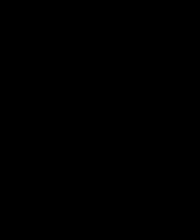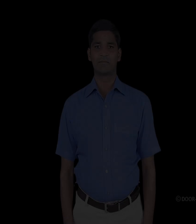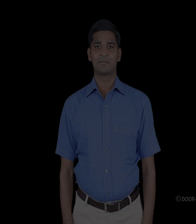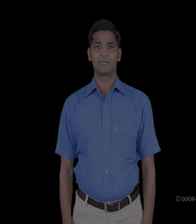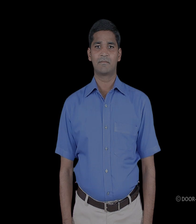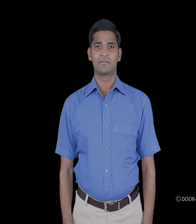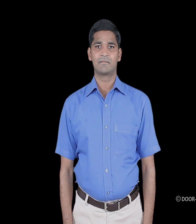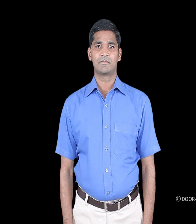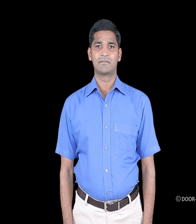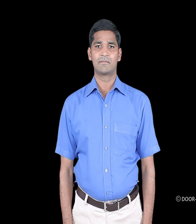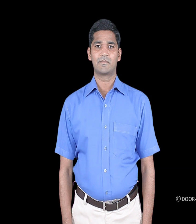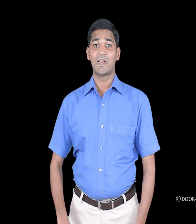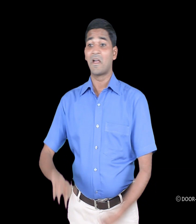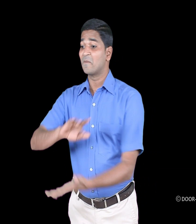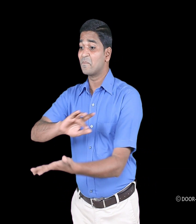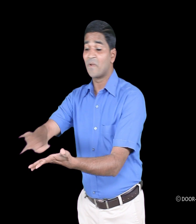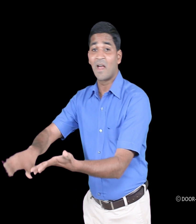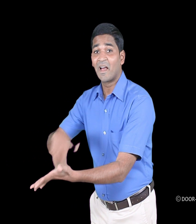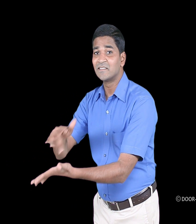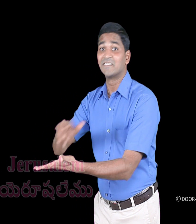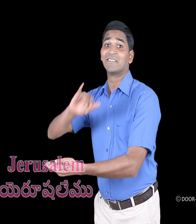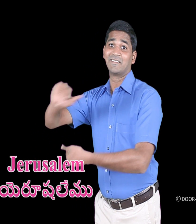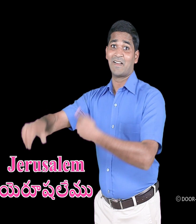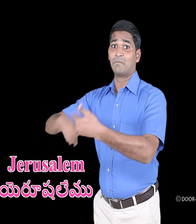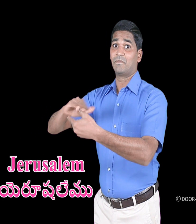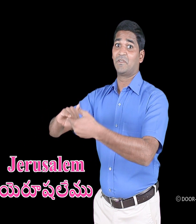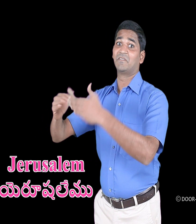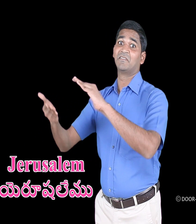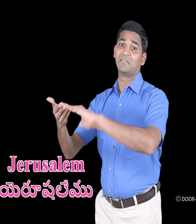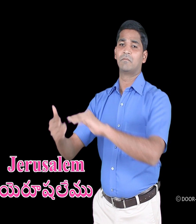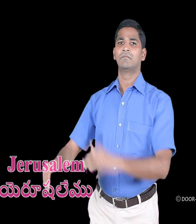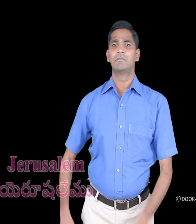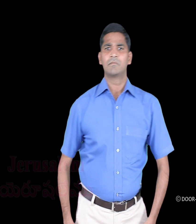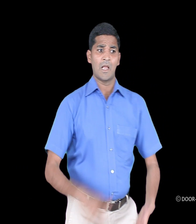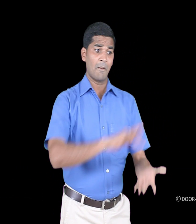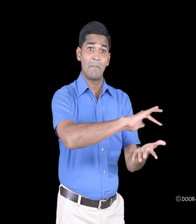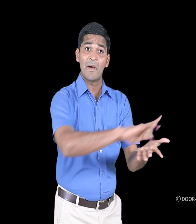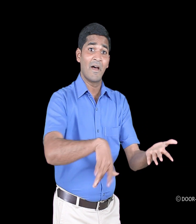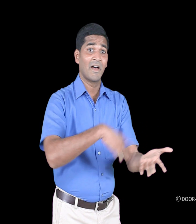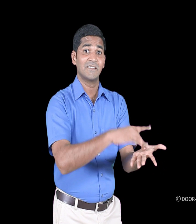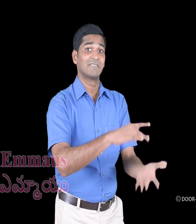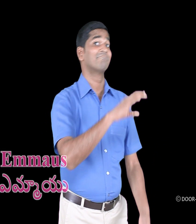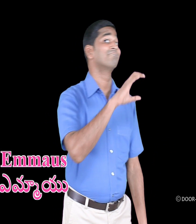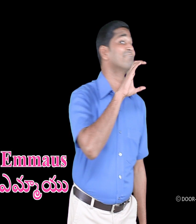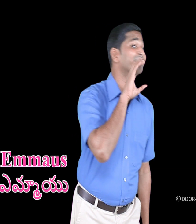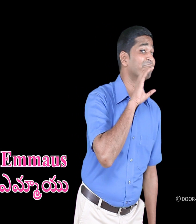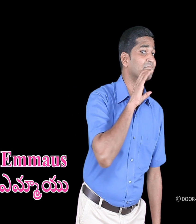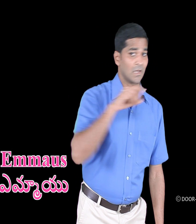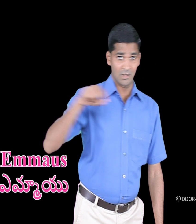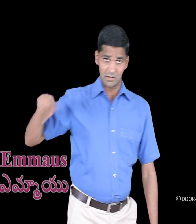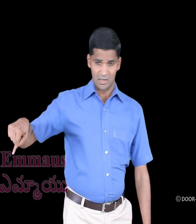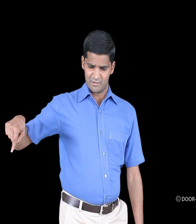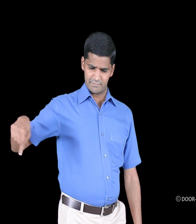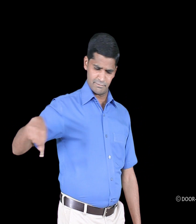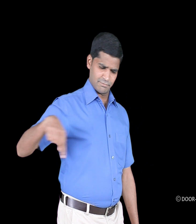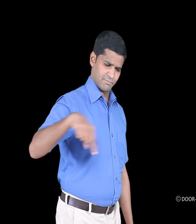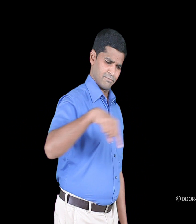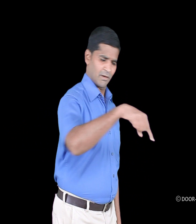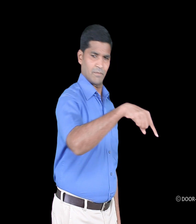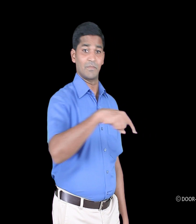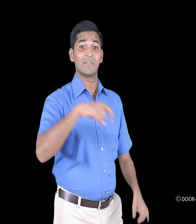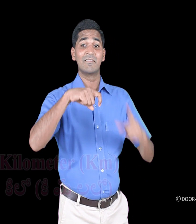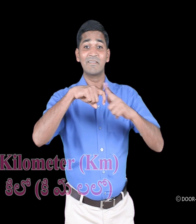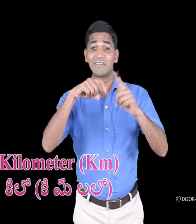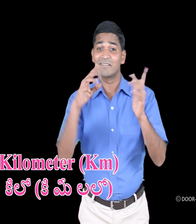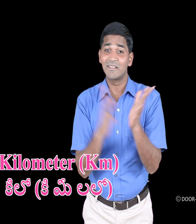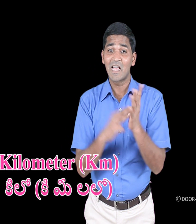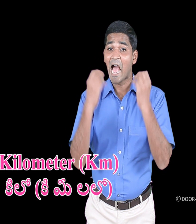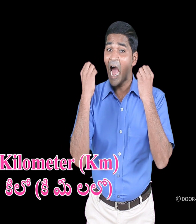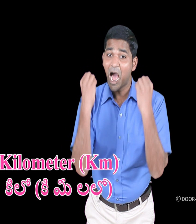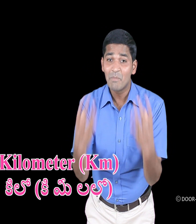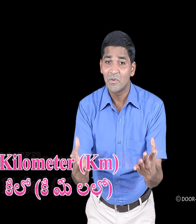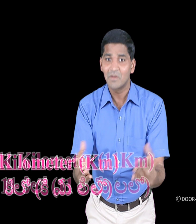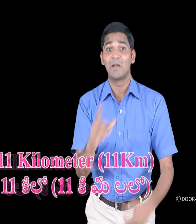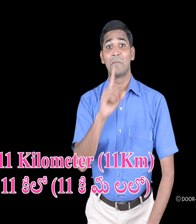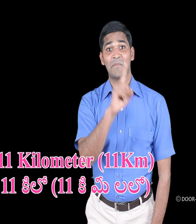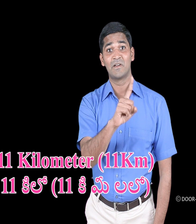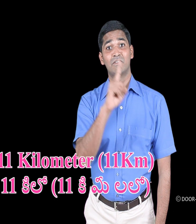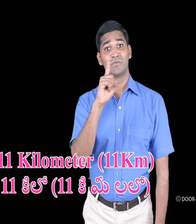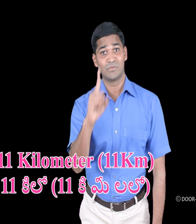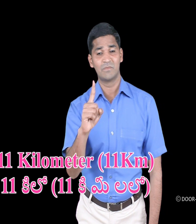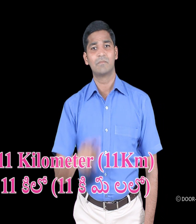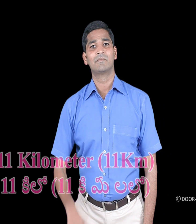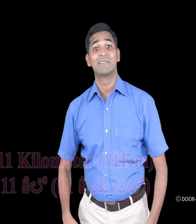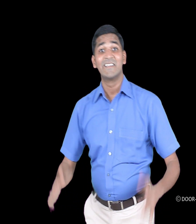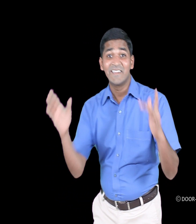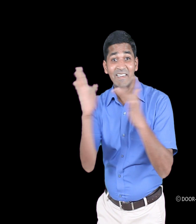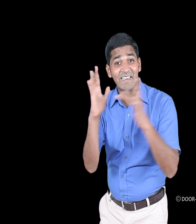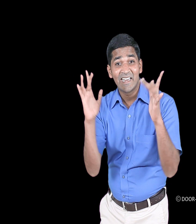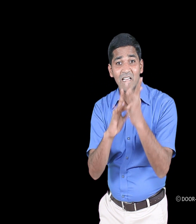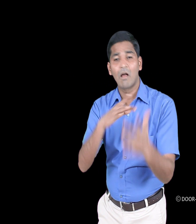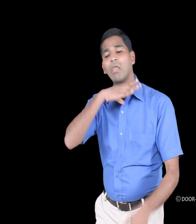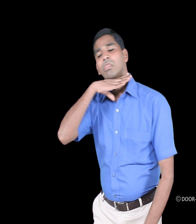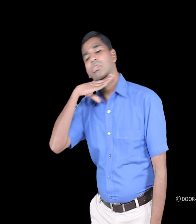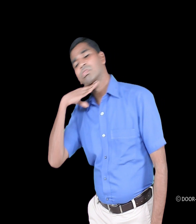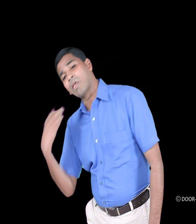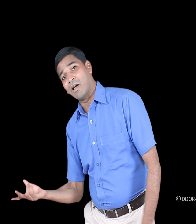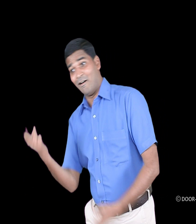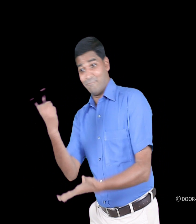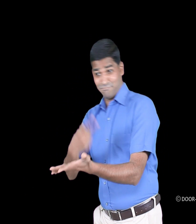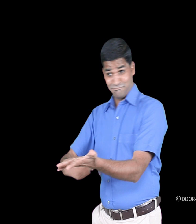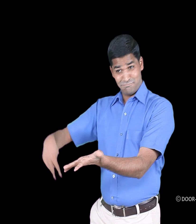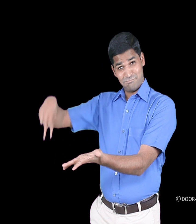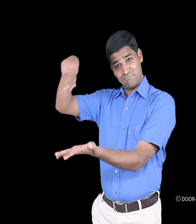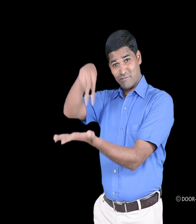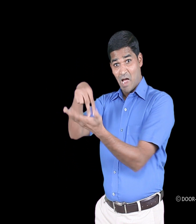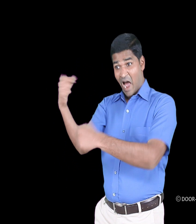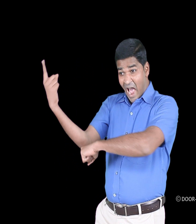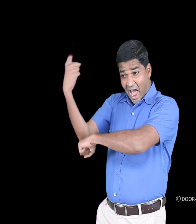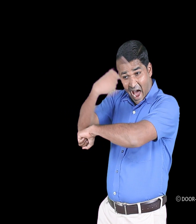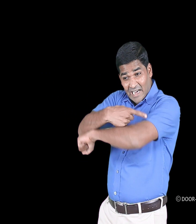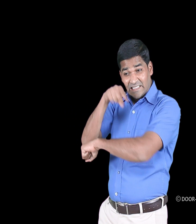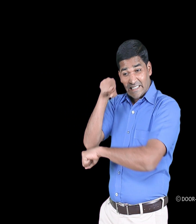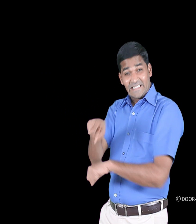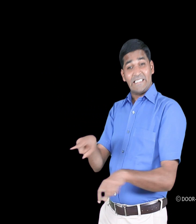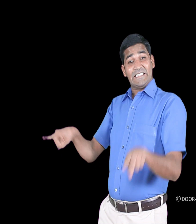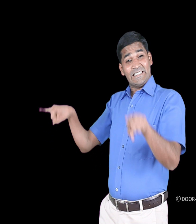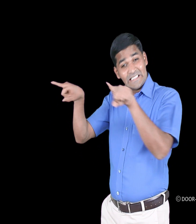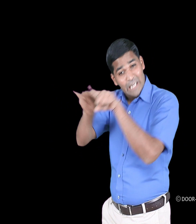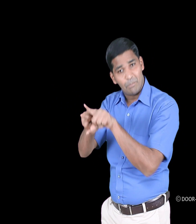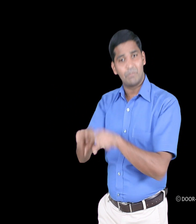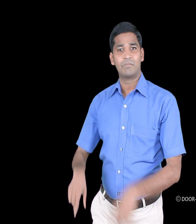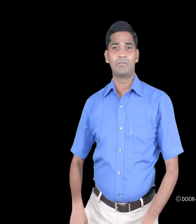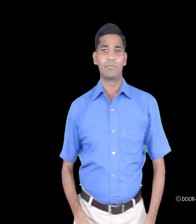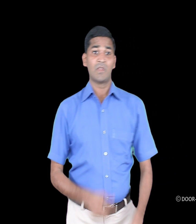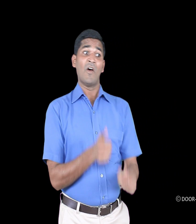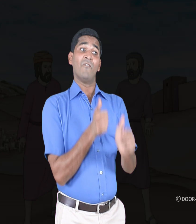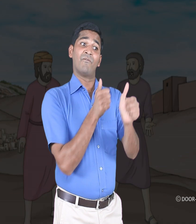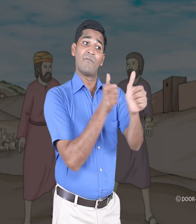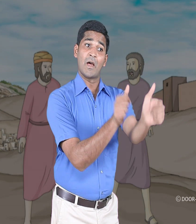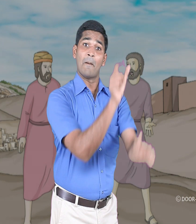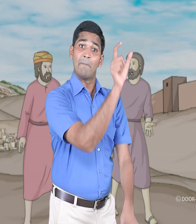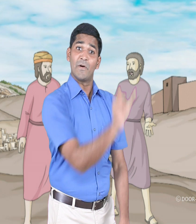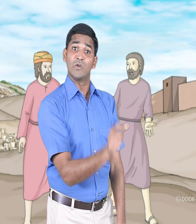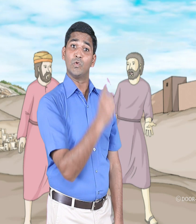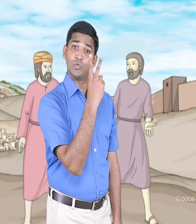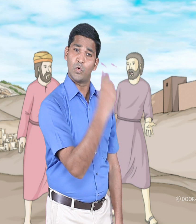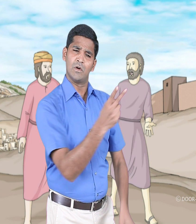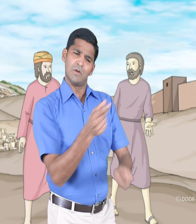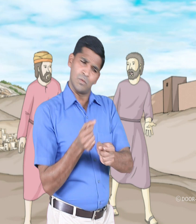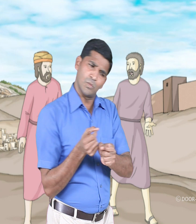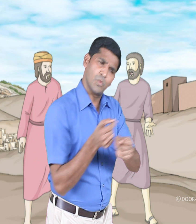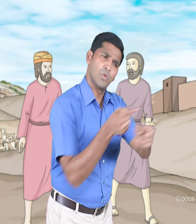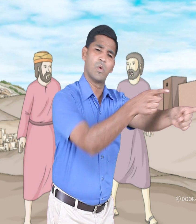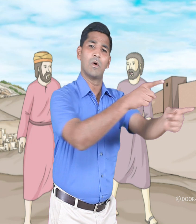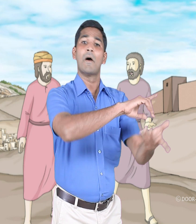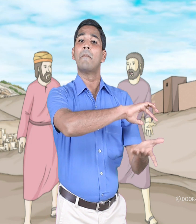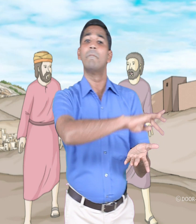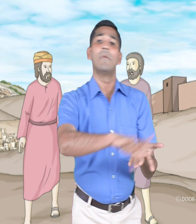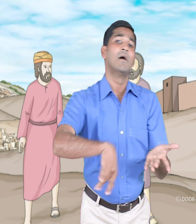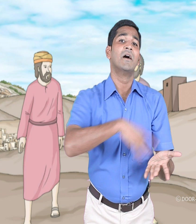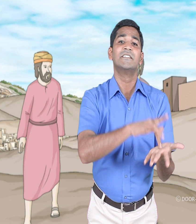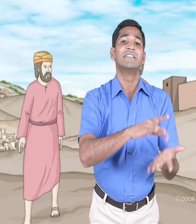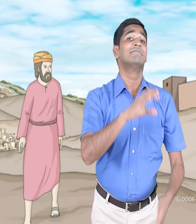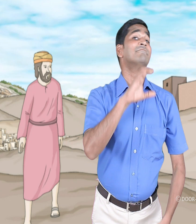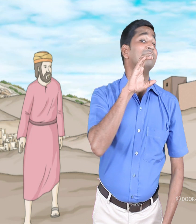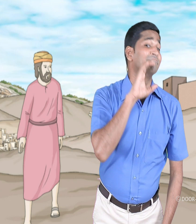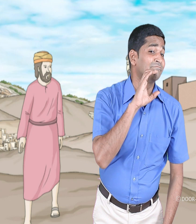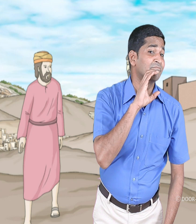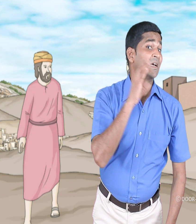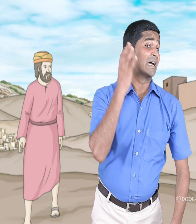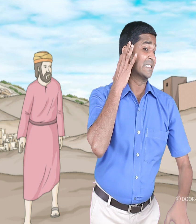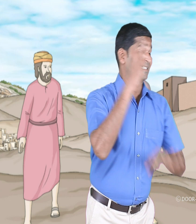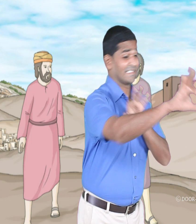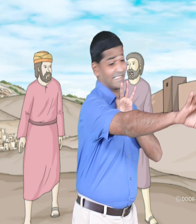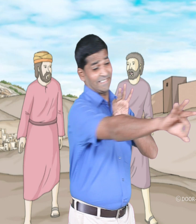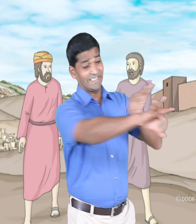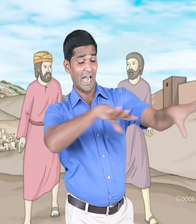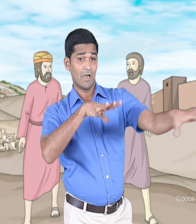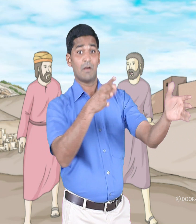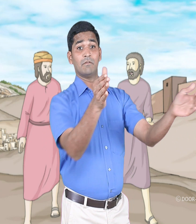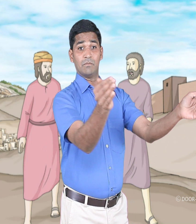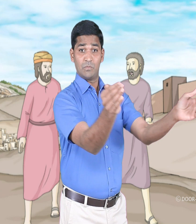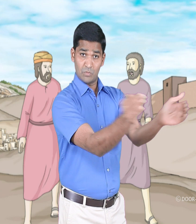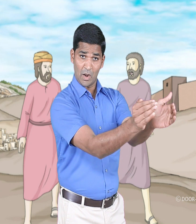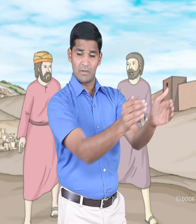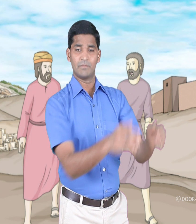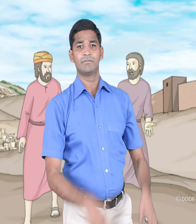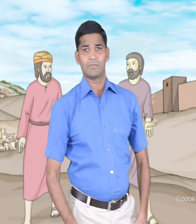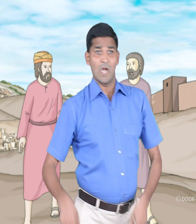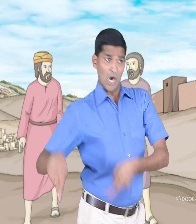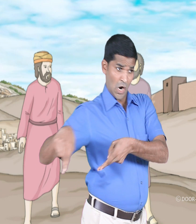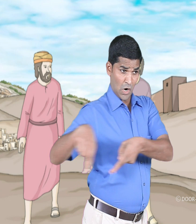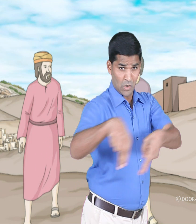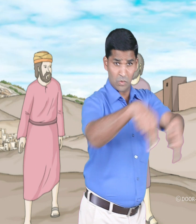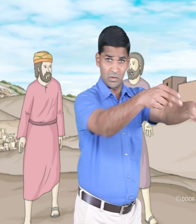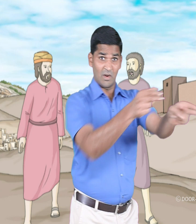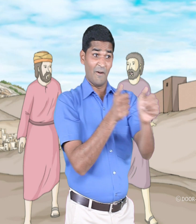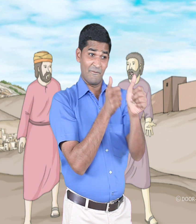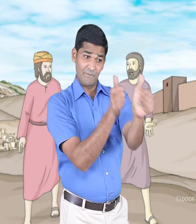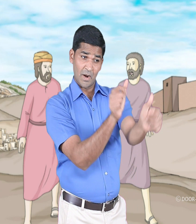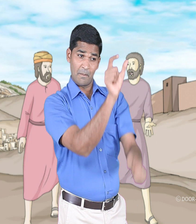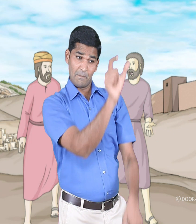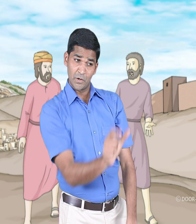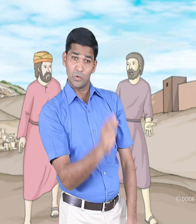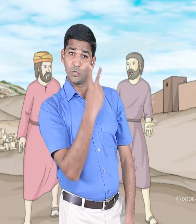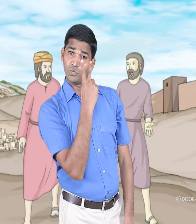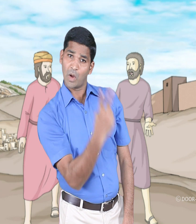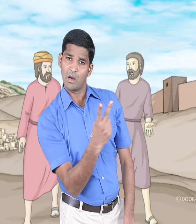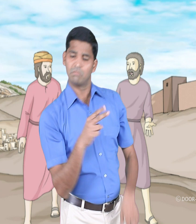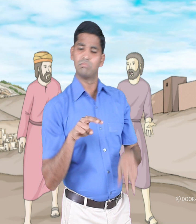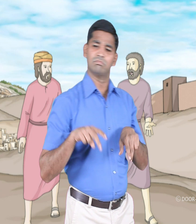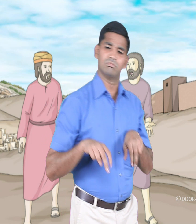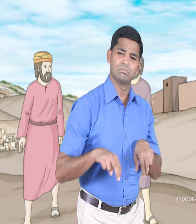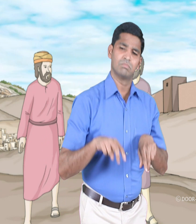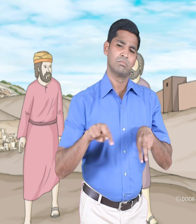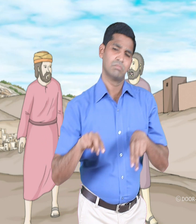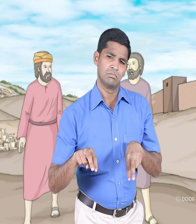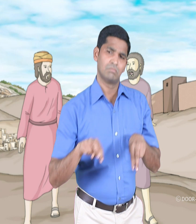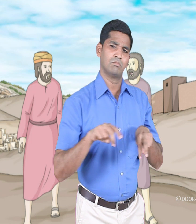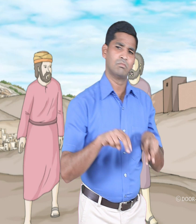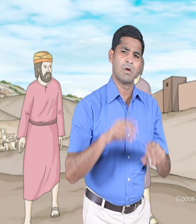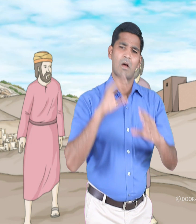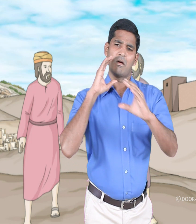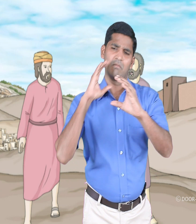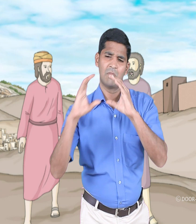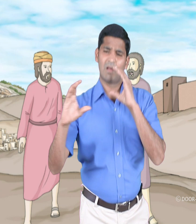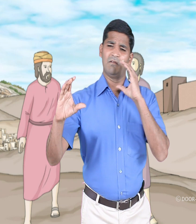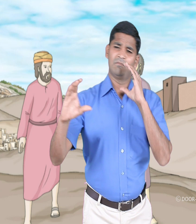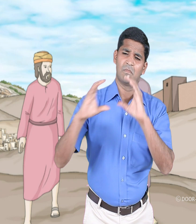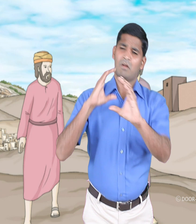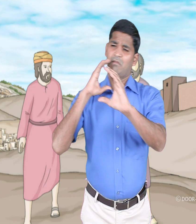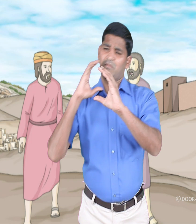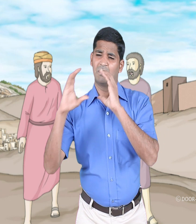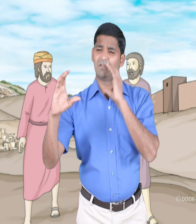That same day two of them were going to a village called Emmaus, about seven miles from Jerusalem.